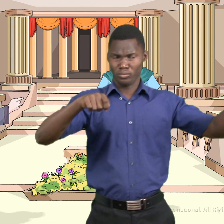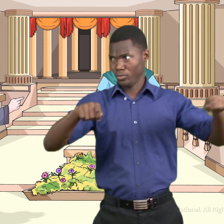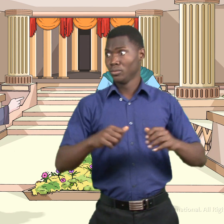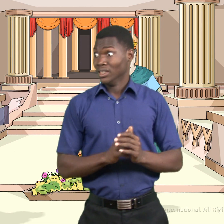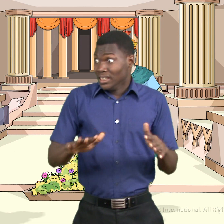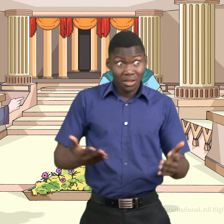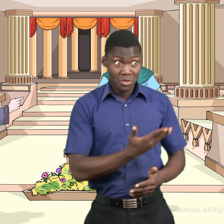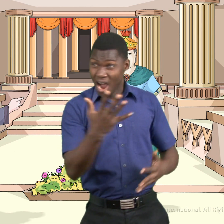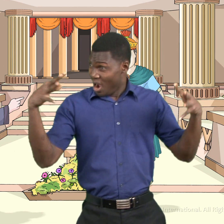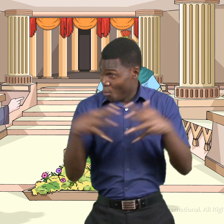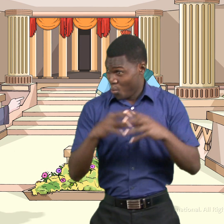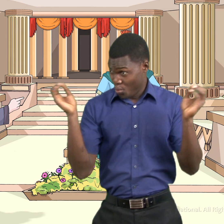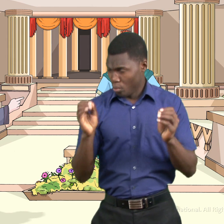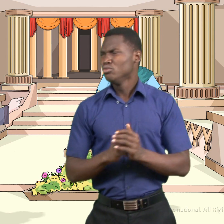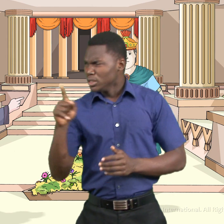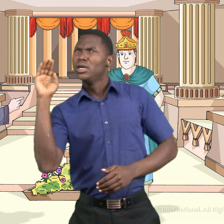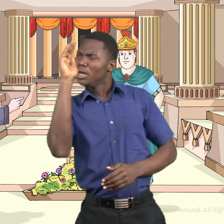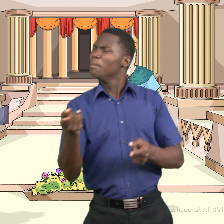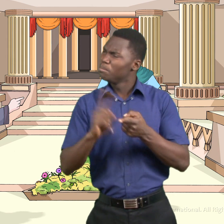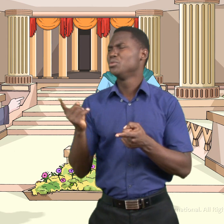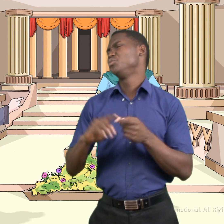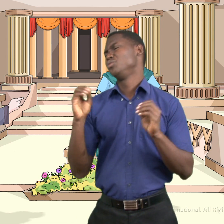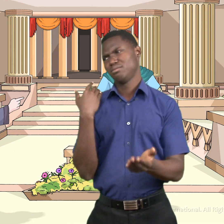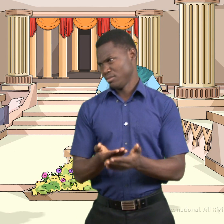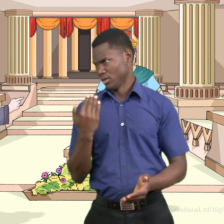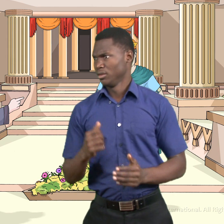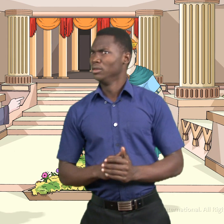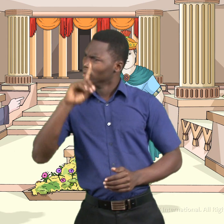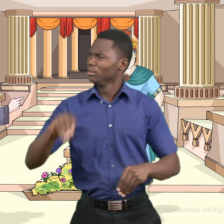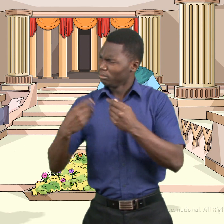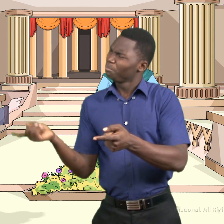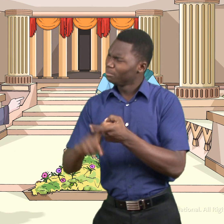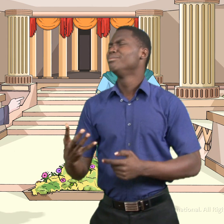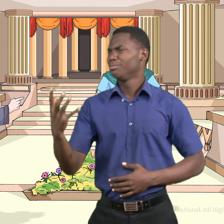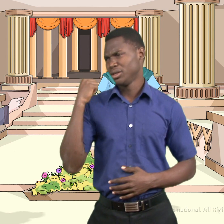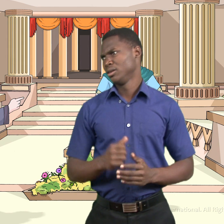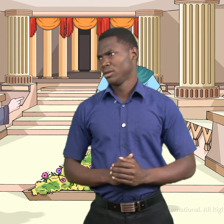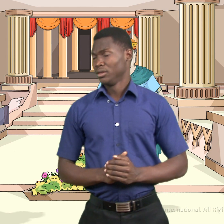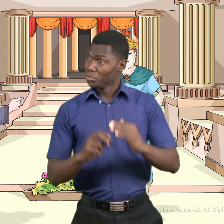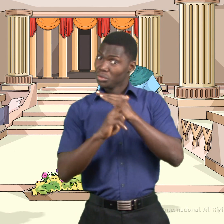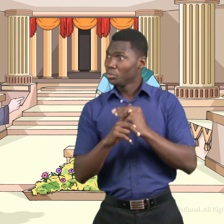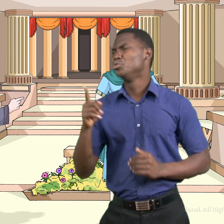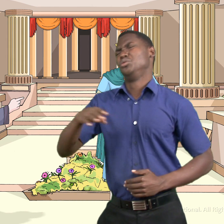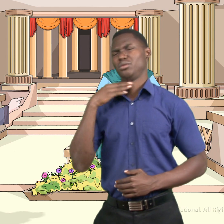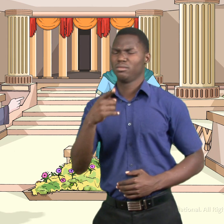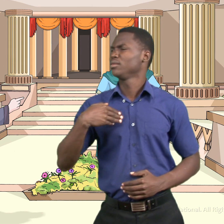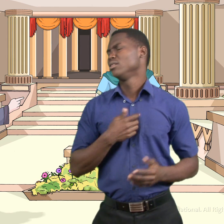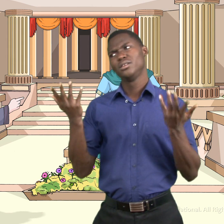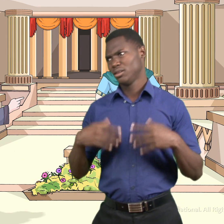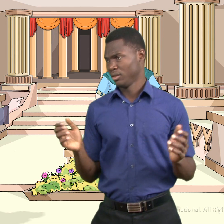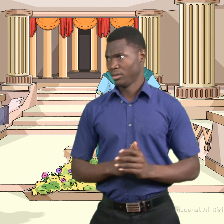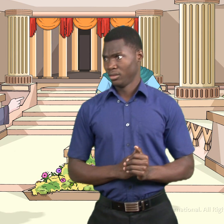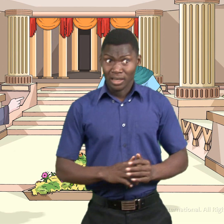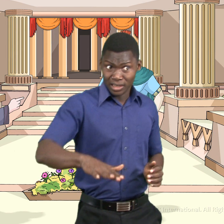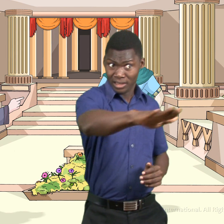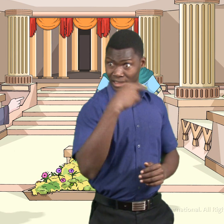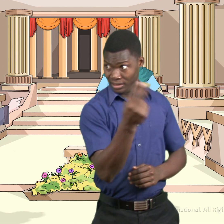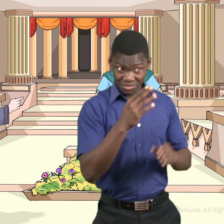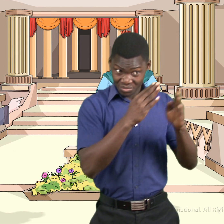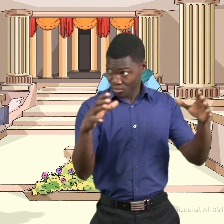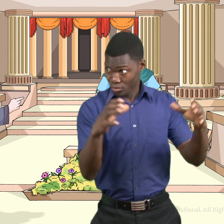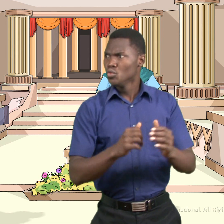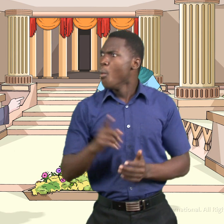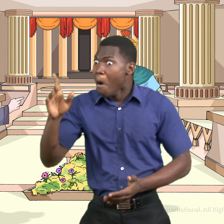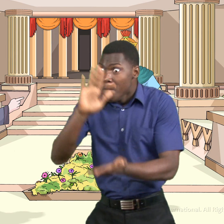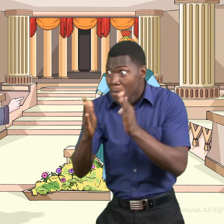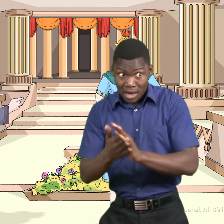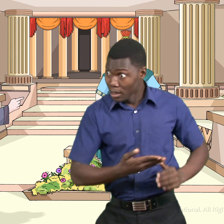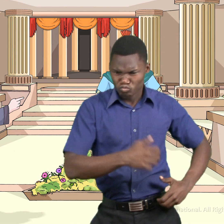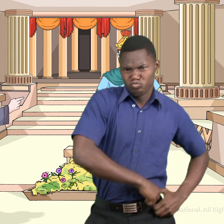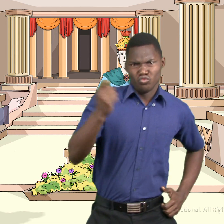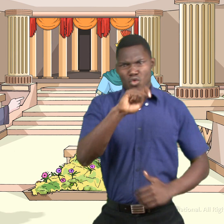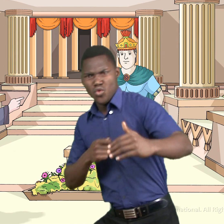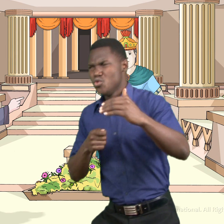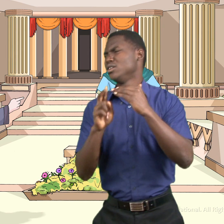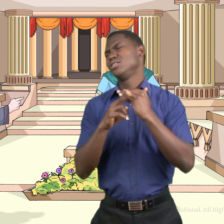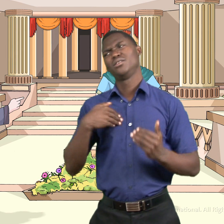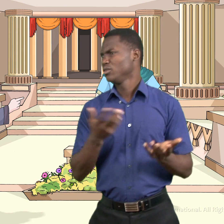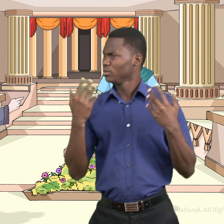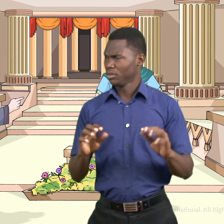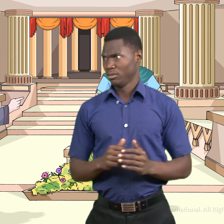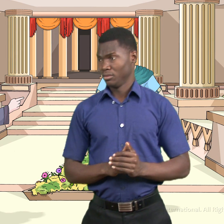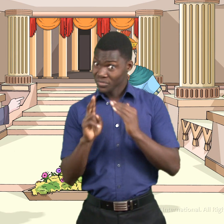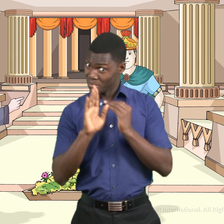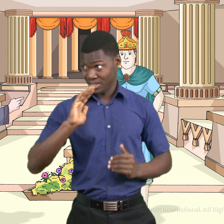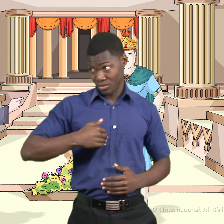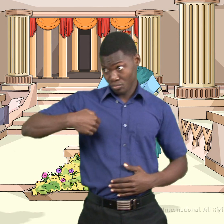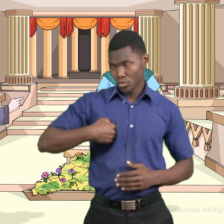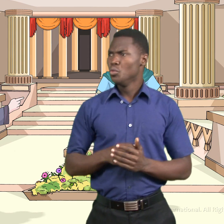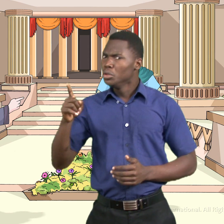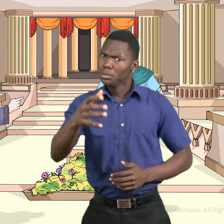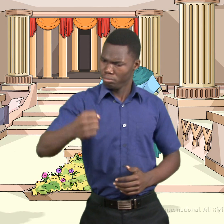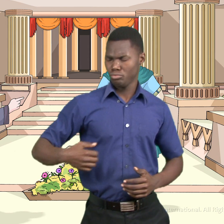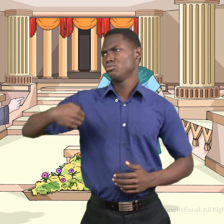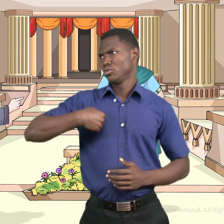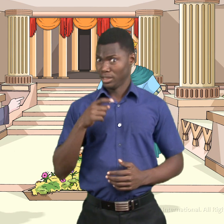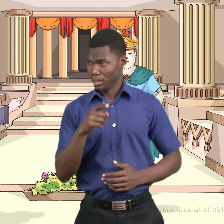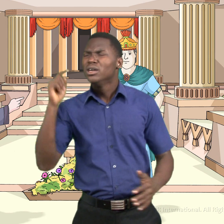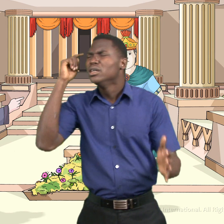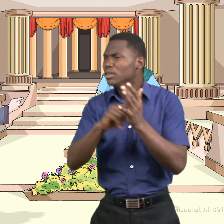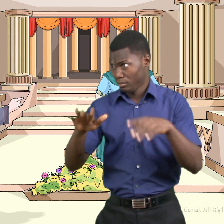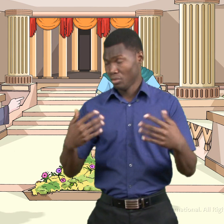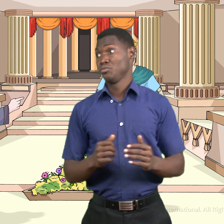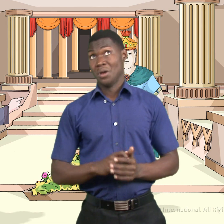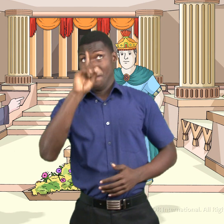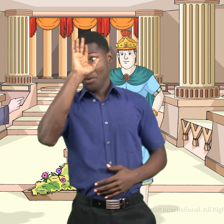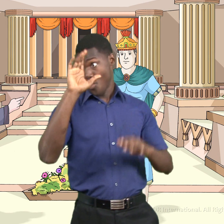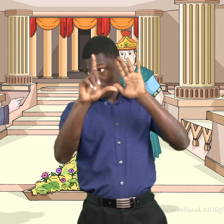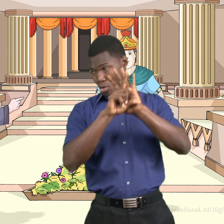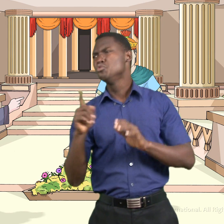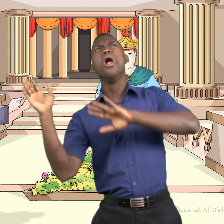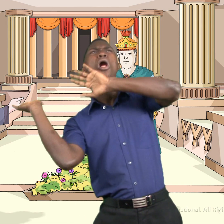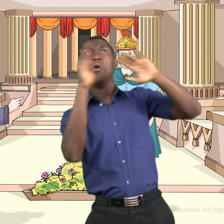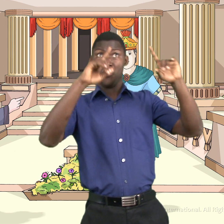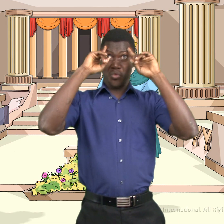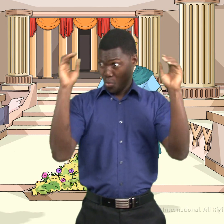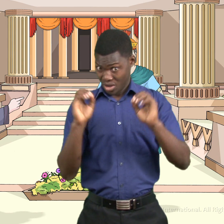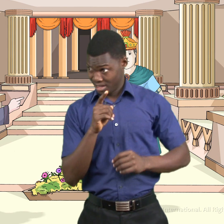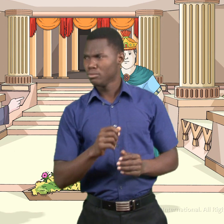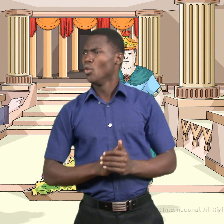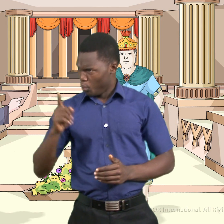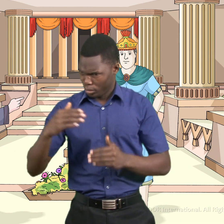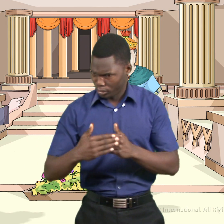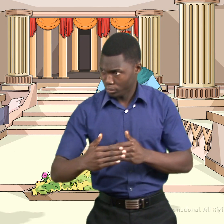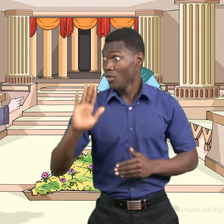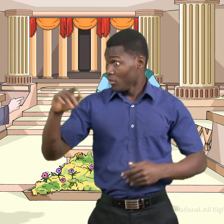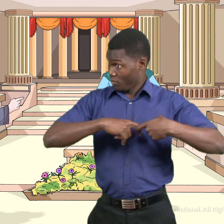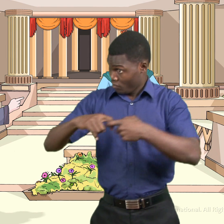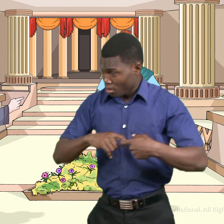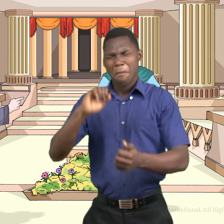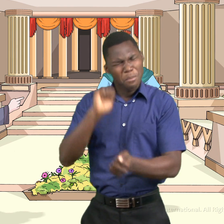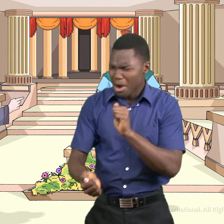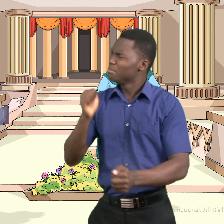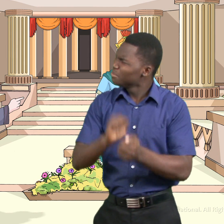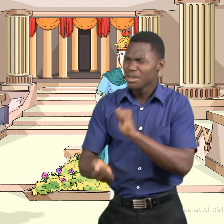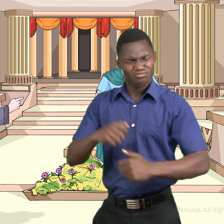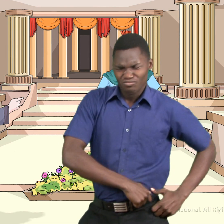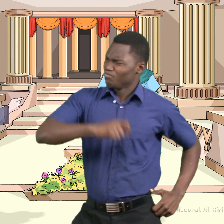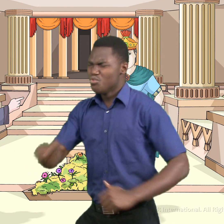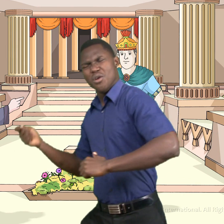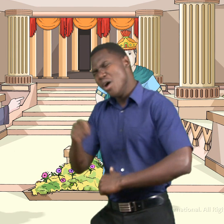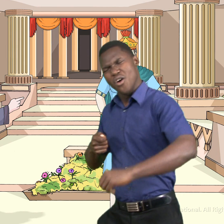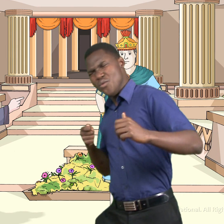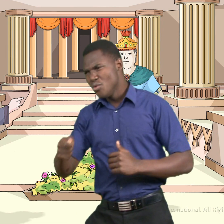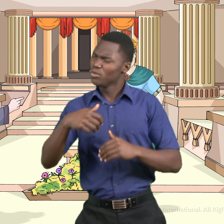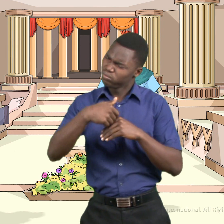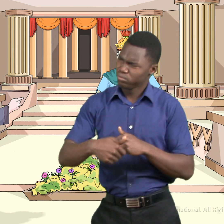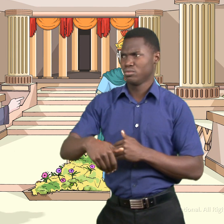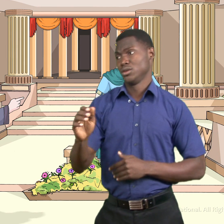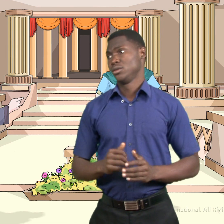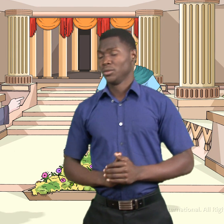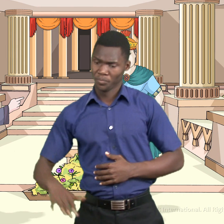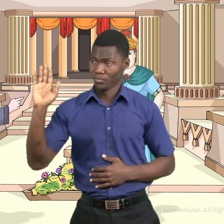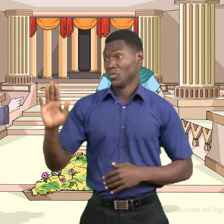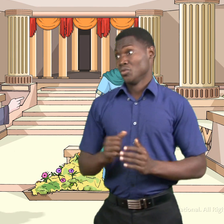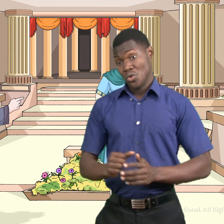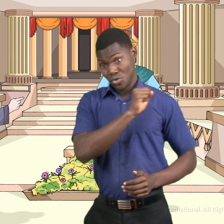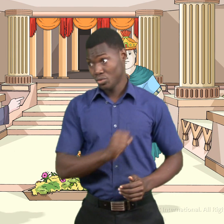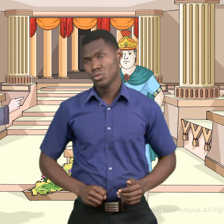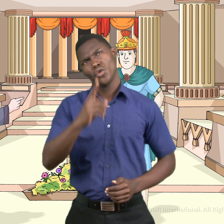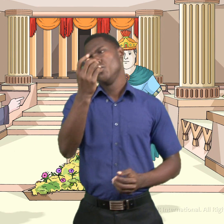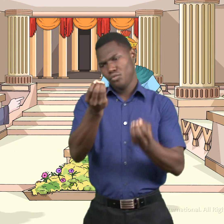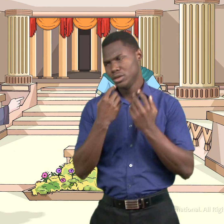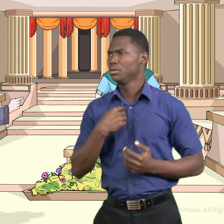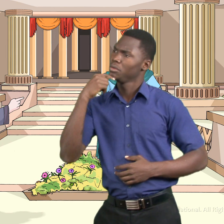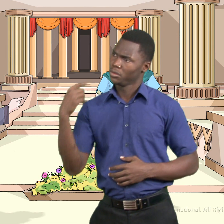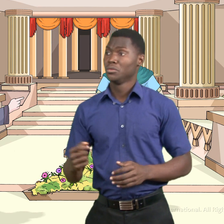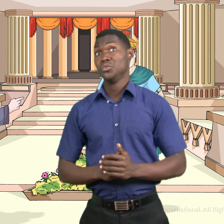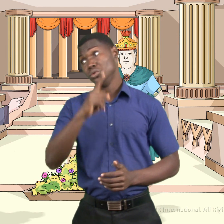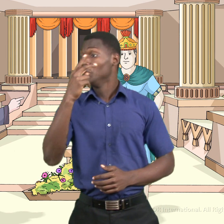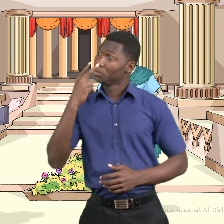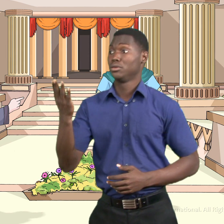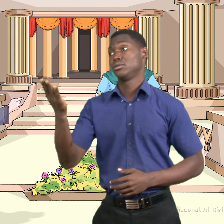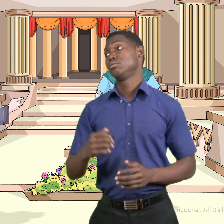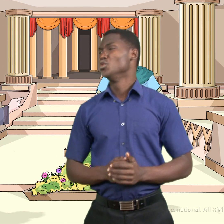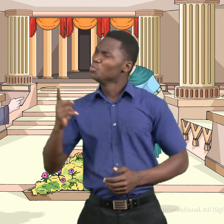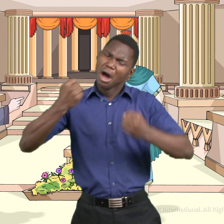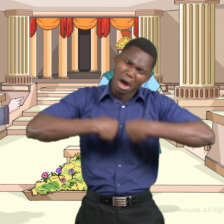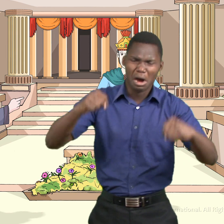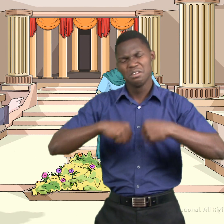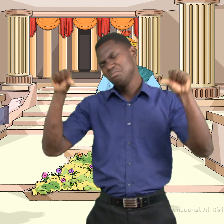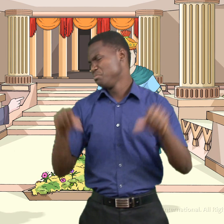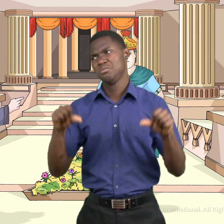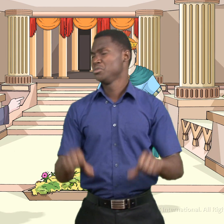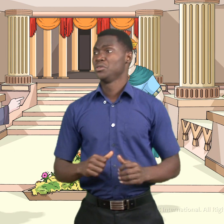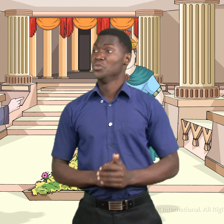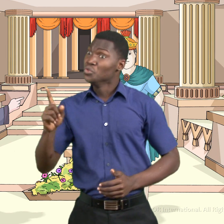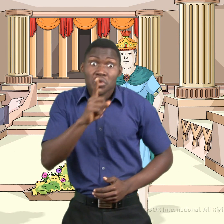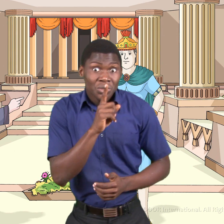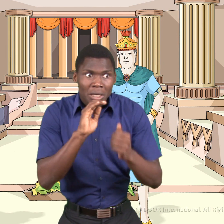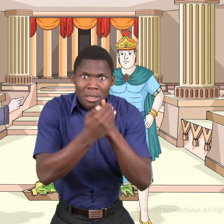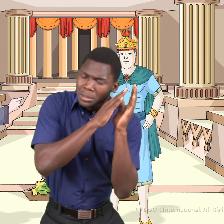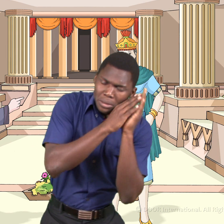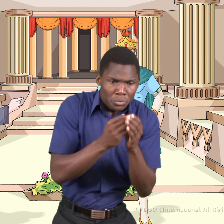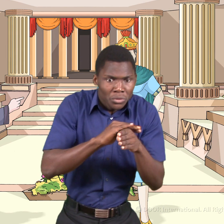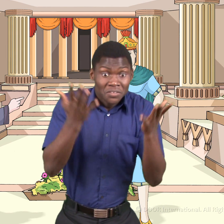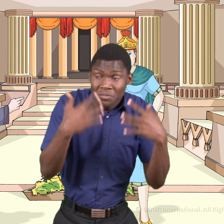You put Uriah the Hittite to the sword and took his wife as your own, for you have slain him with the sword of the Ammonites. Now, therefore, the sword will never depart from your house, because you have despised Me and have taken the wife of Uriah the Hittite to be your own.’ This is what the LORD says: ‘I will raise up adversity against you from your own house.